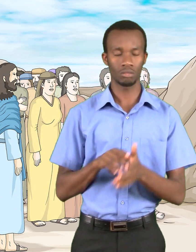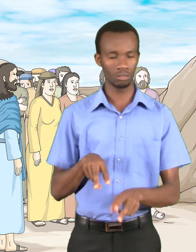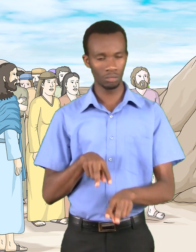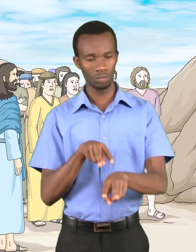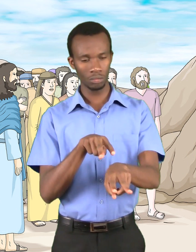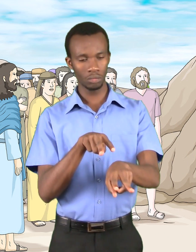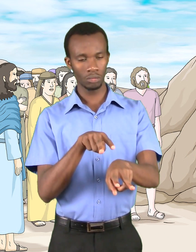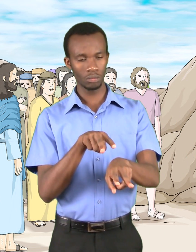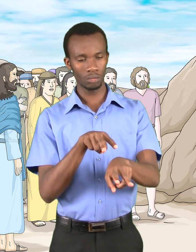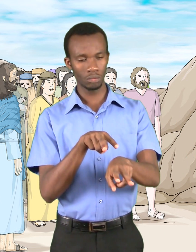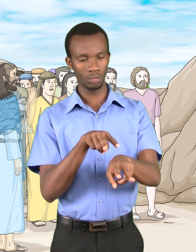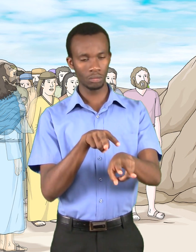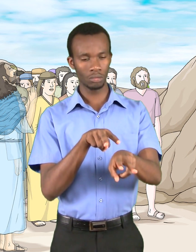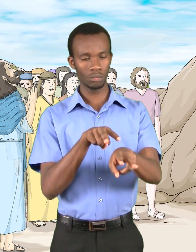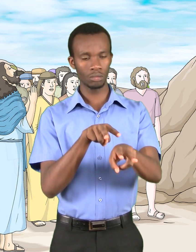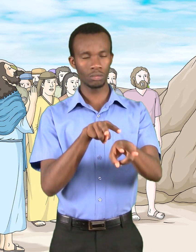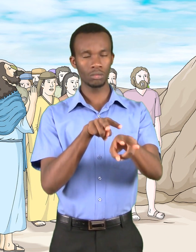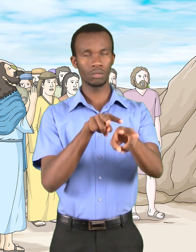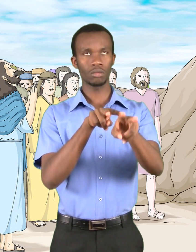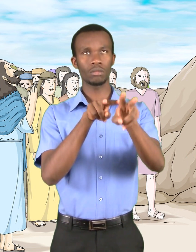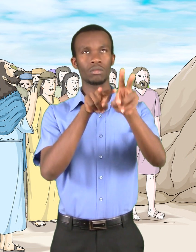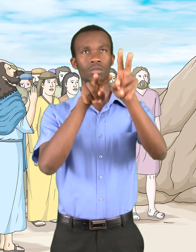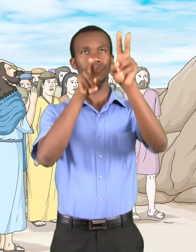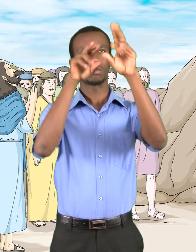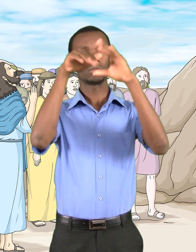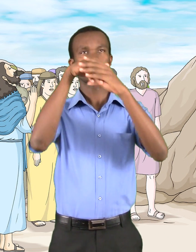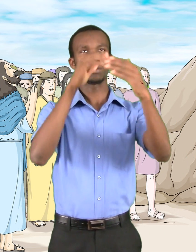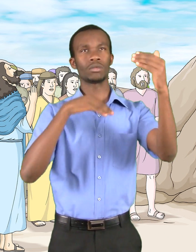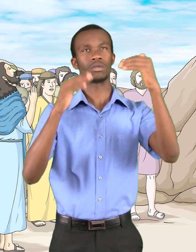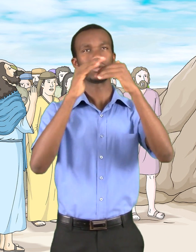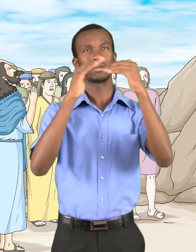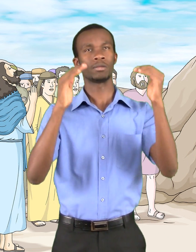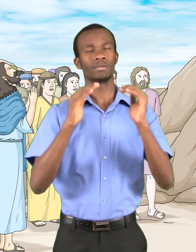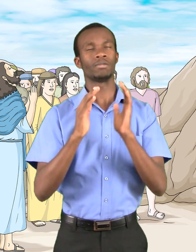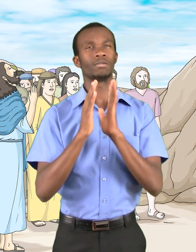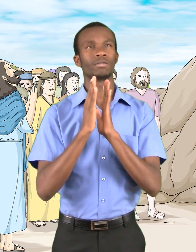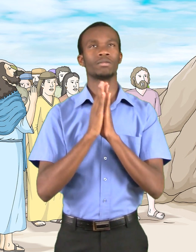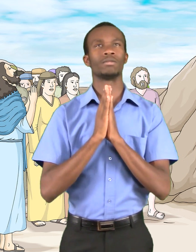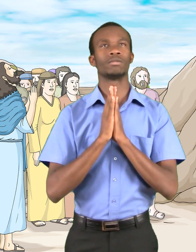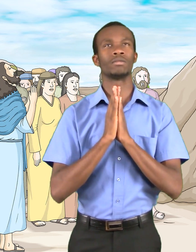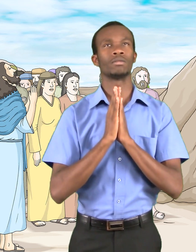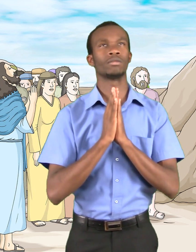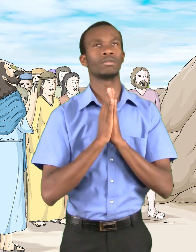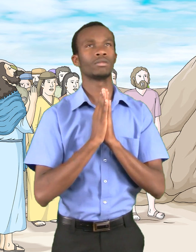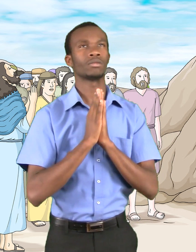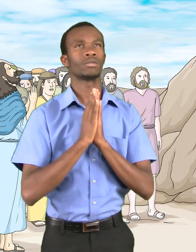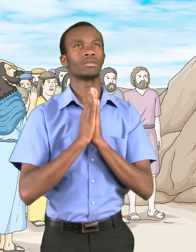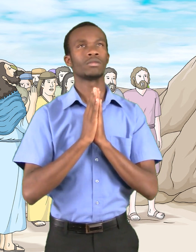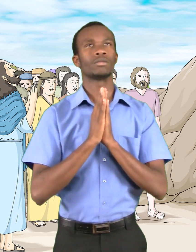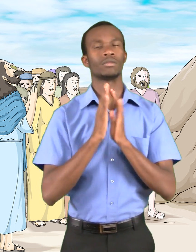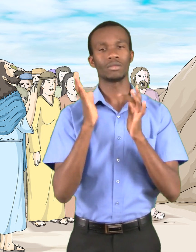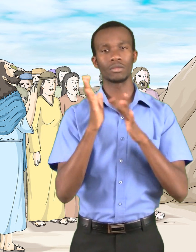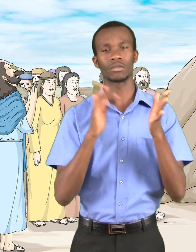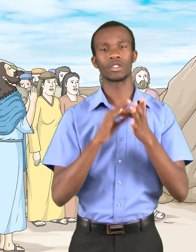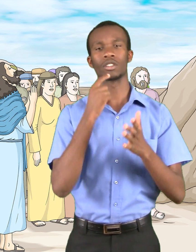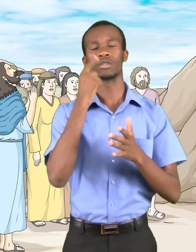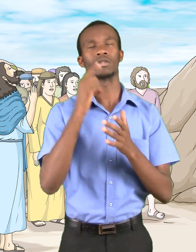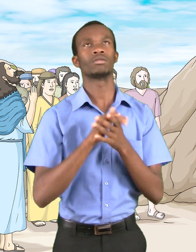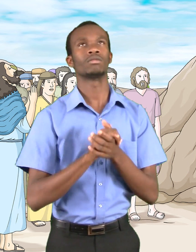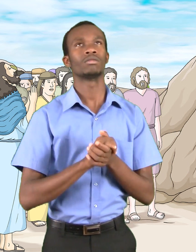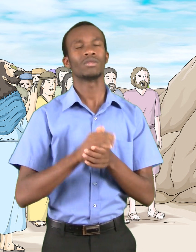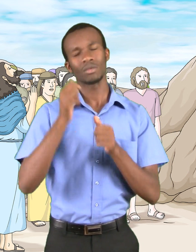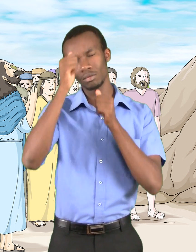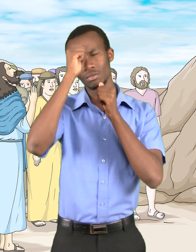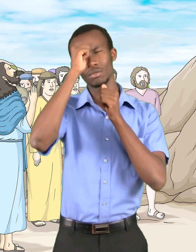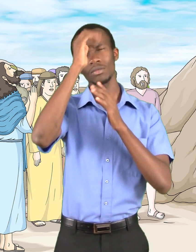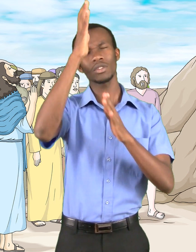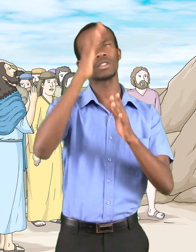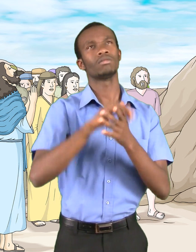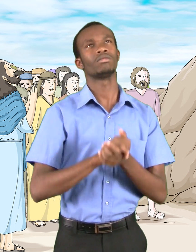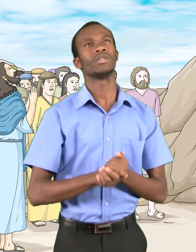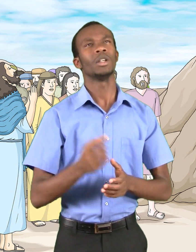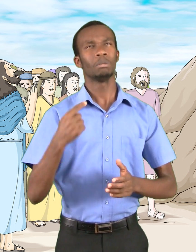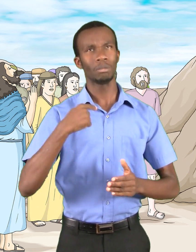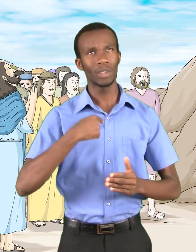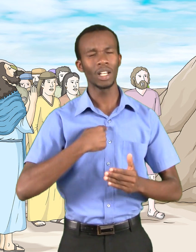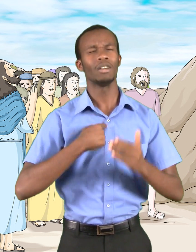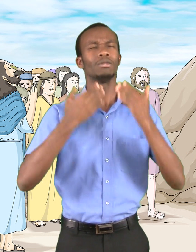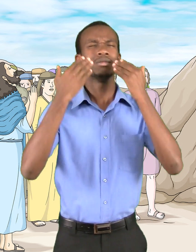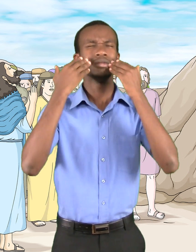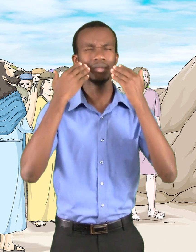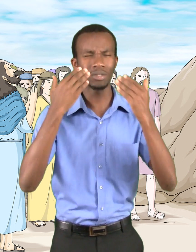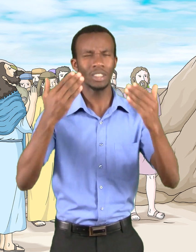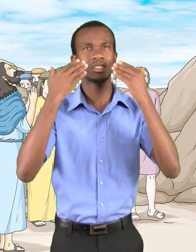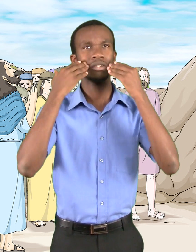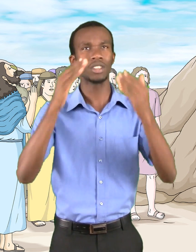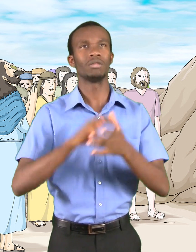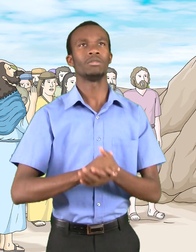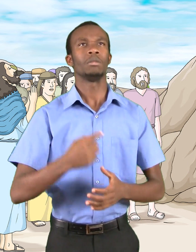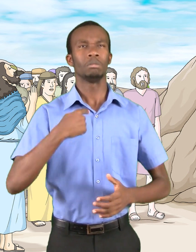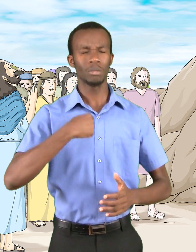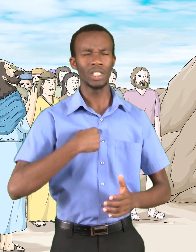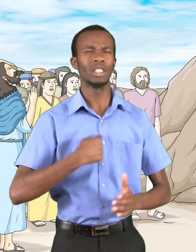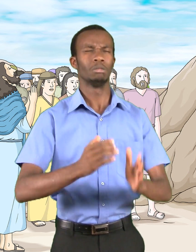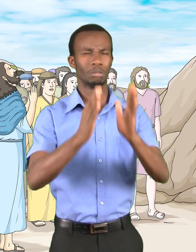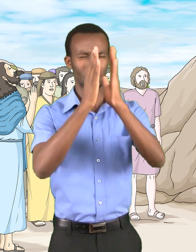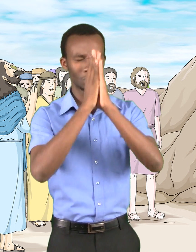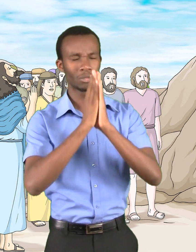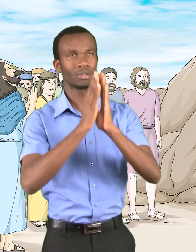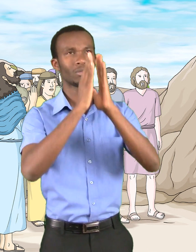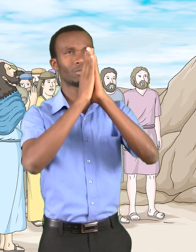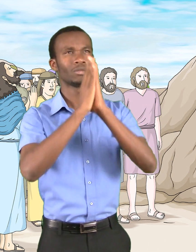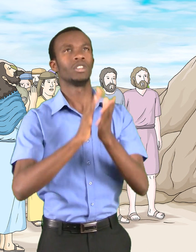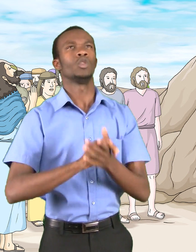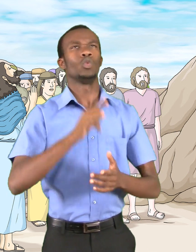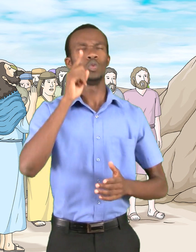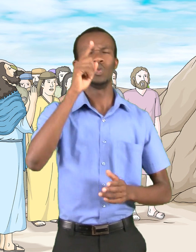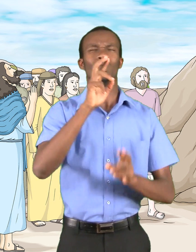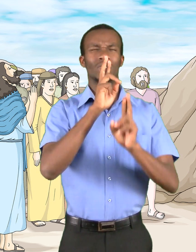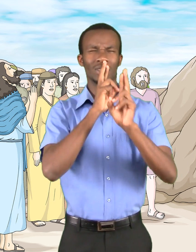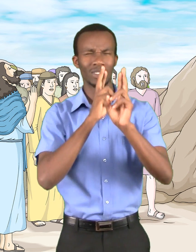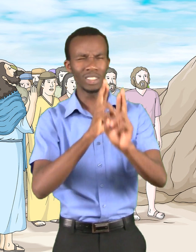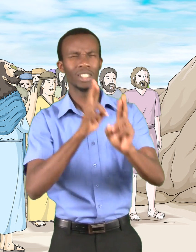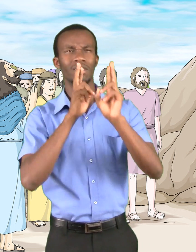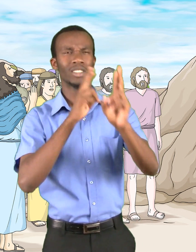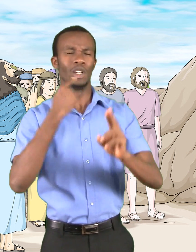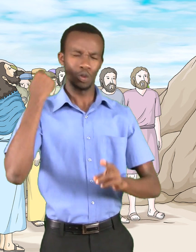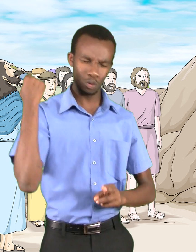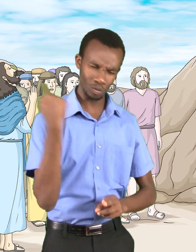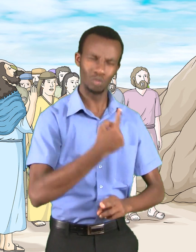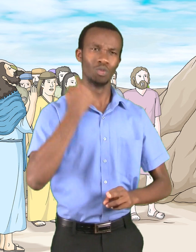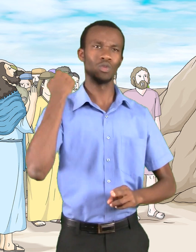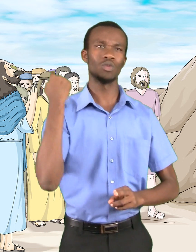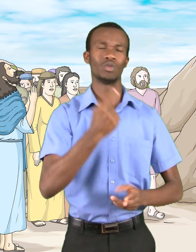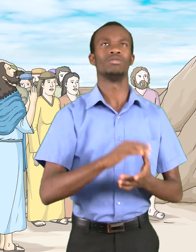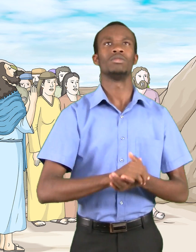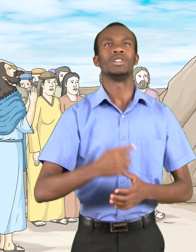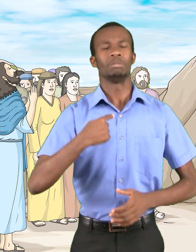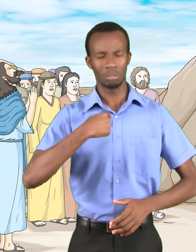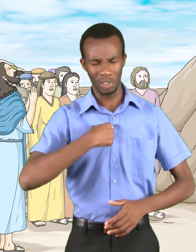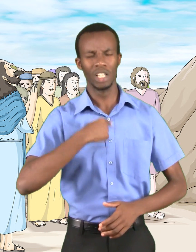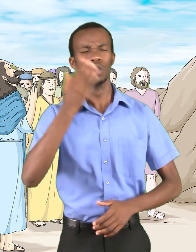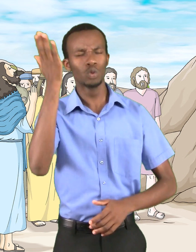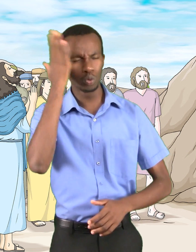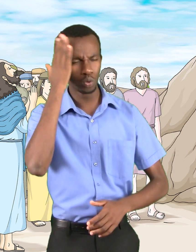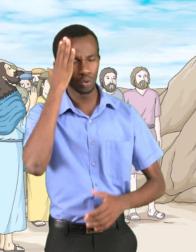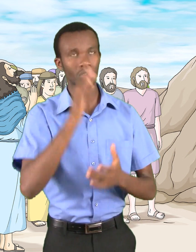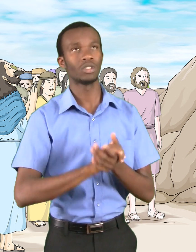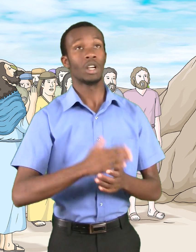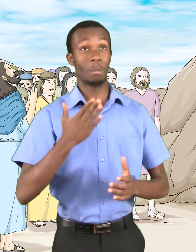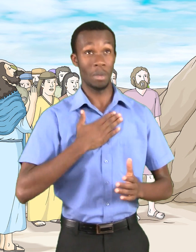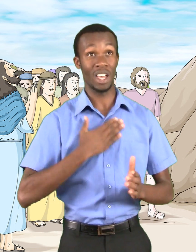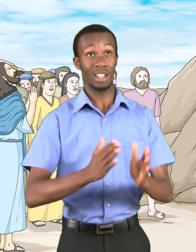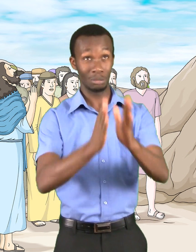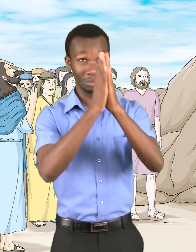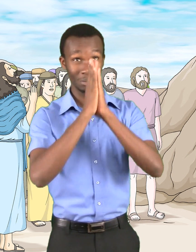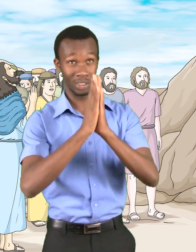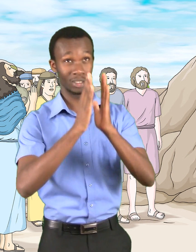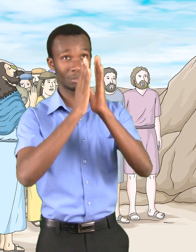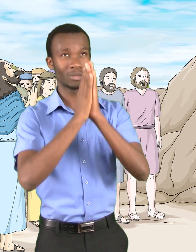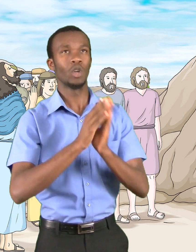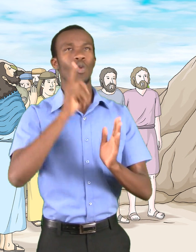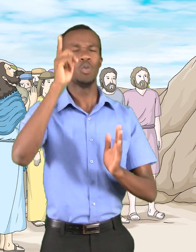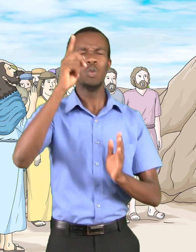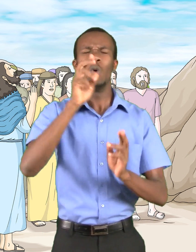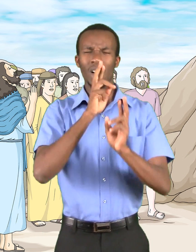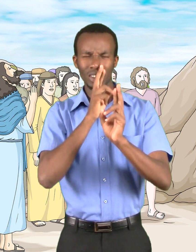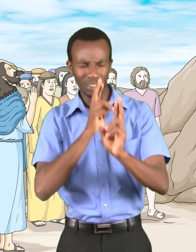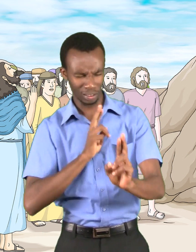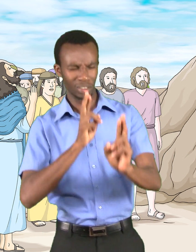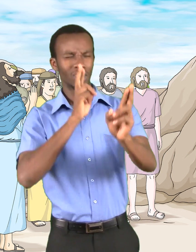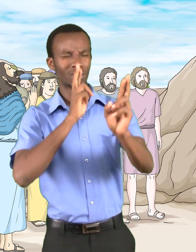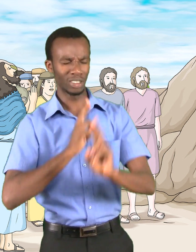Then Jesus lifted His eyes upward and said, “Father, I thank You that You have heard Me.